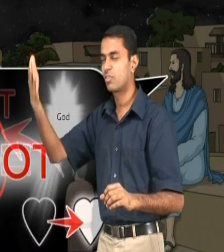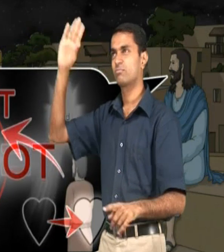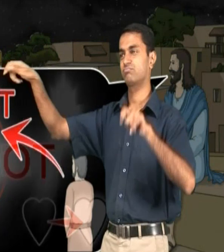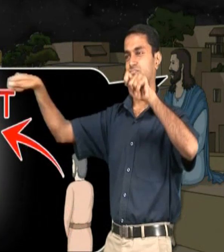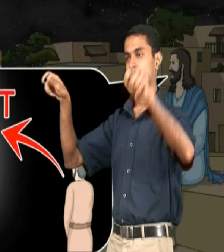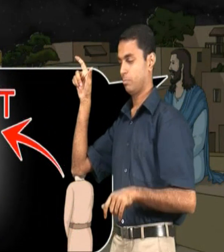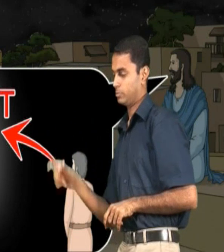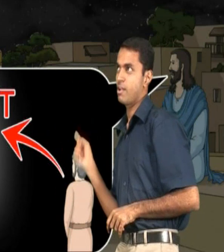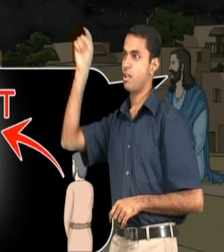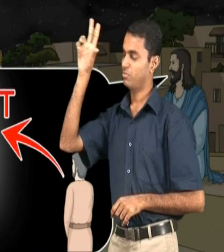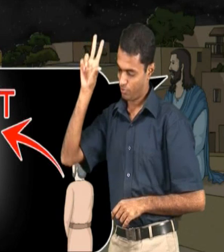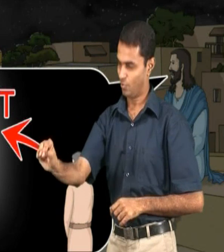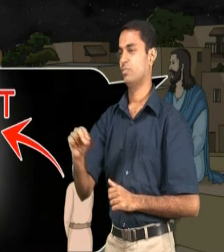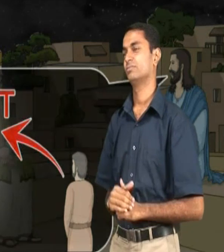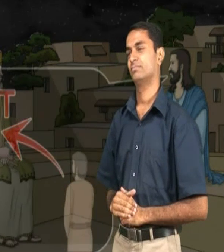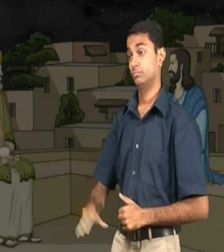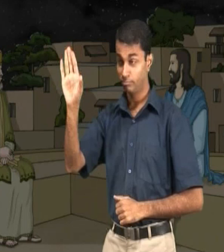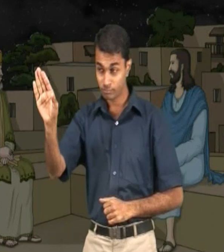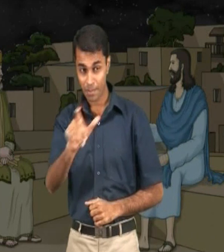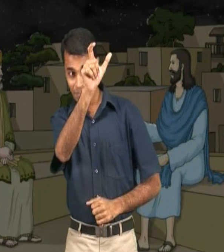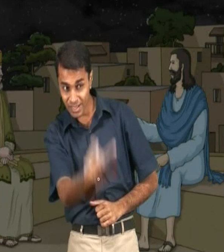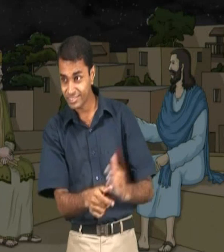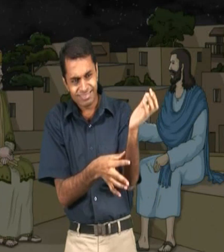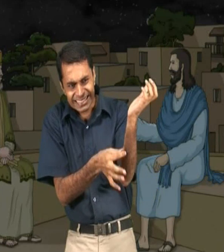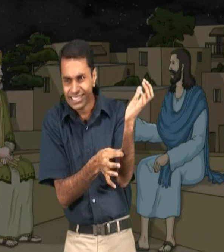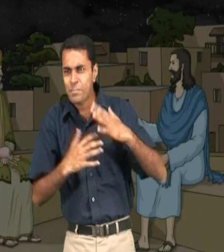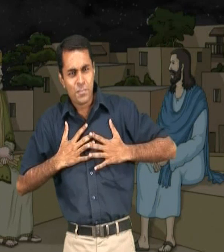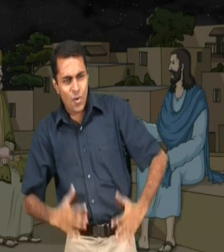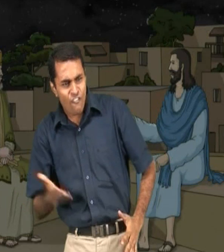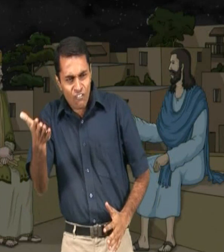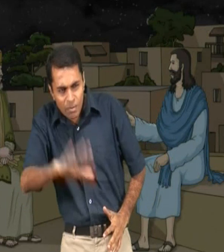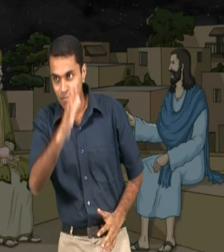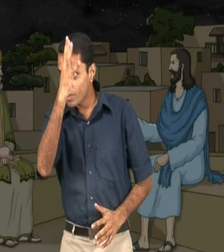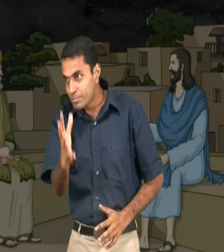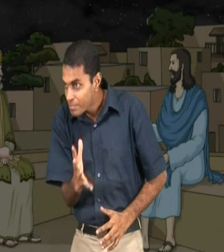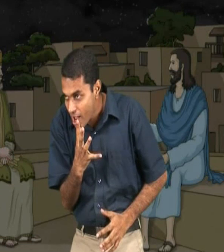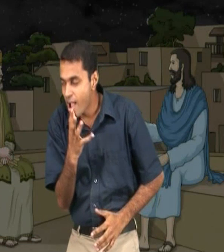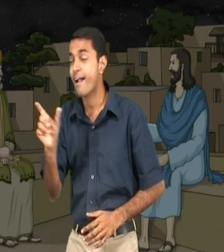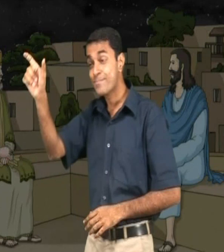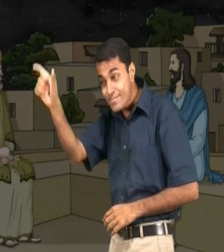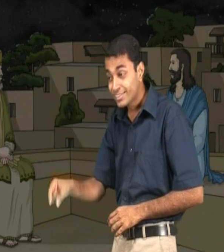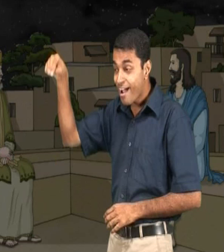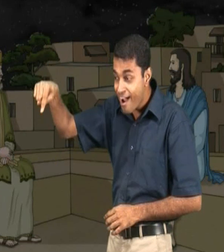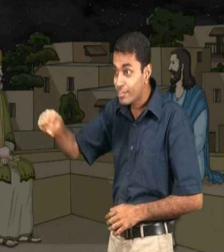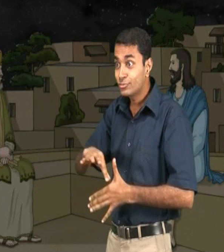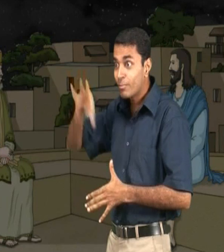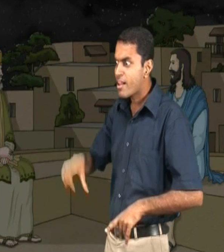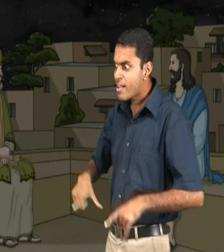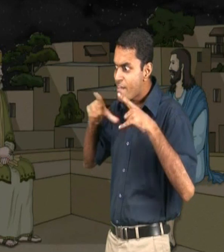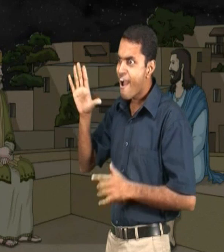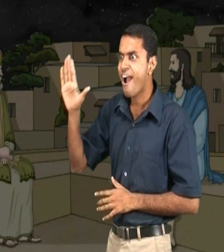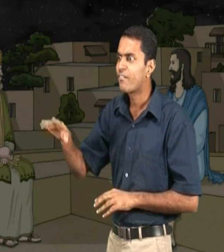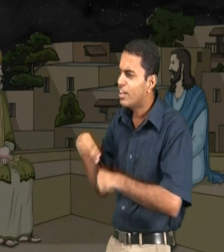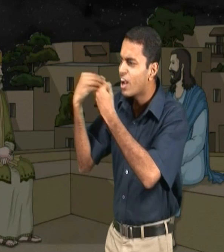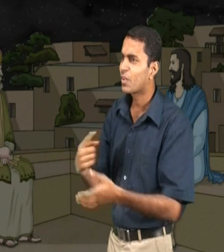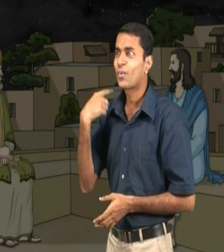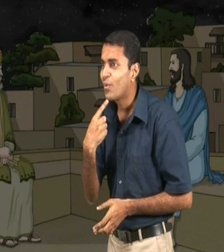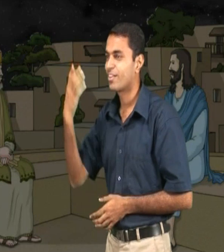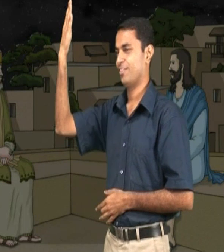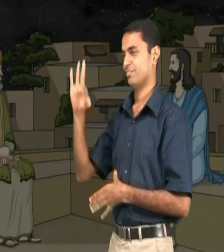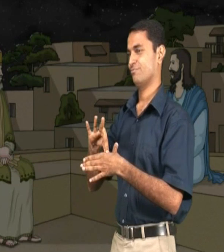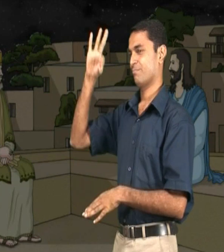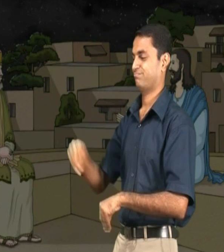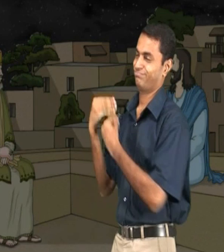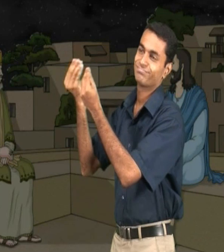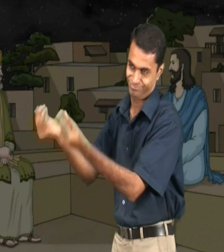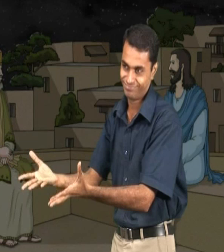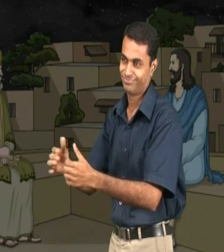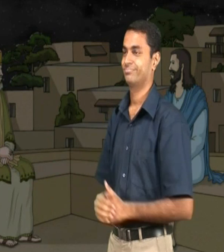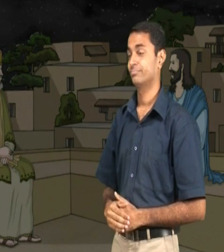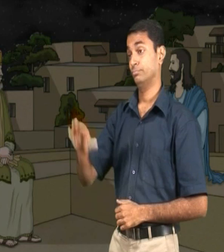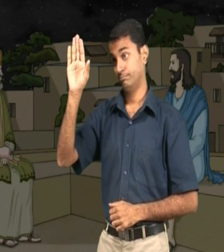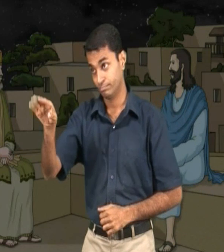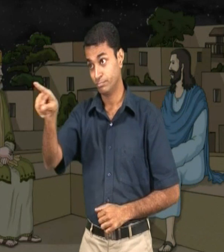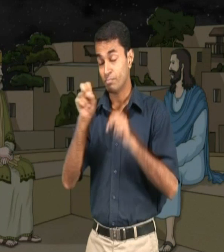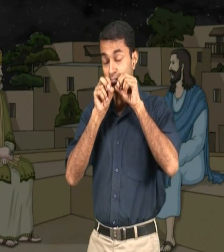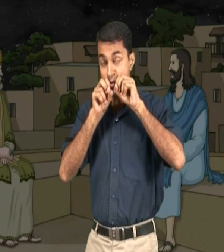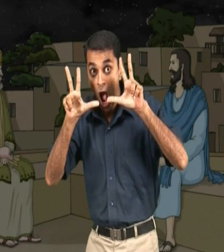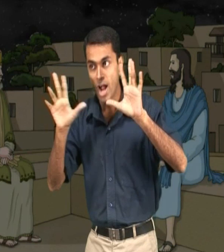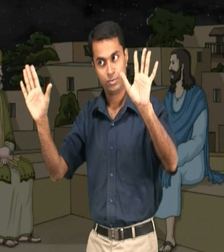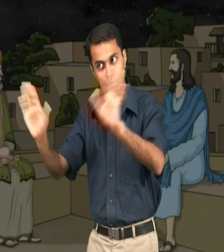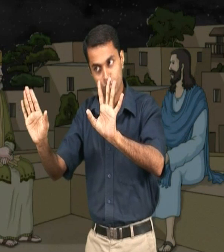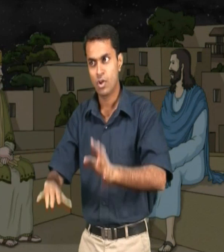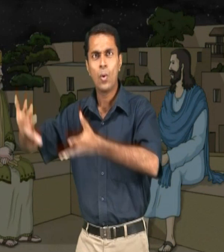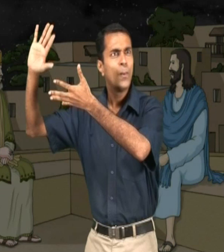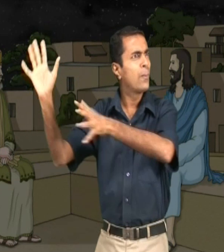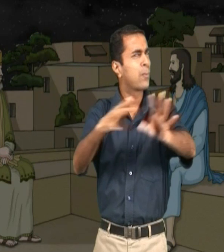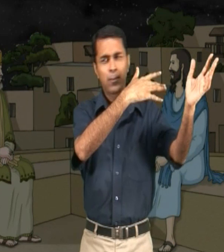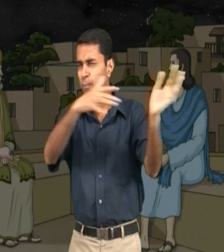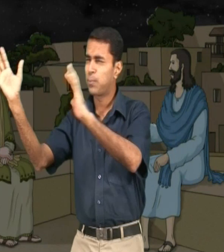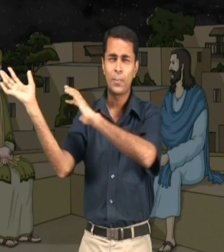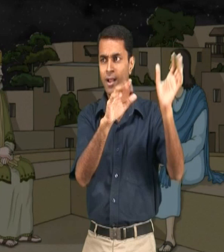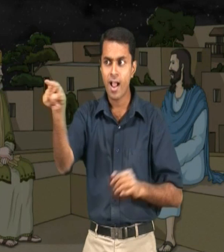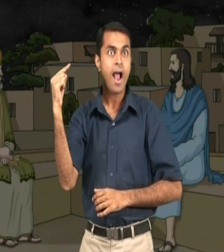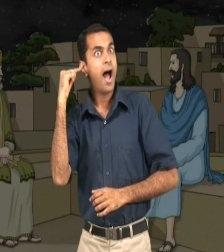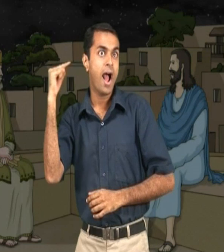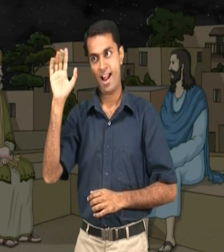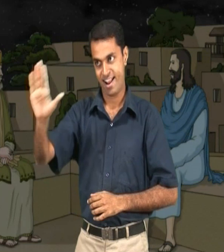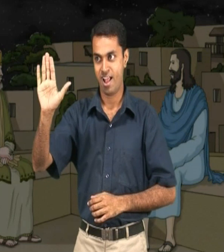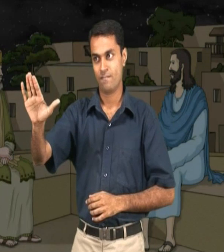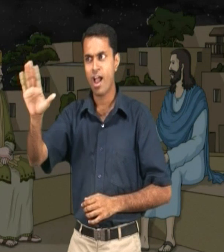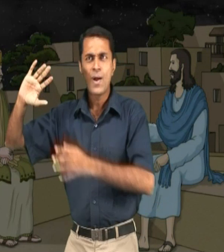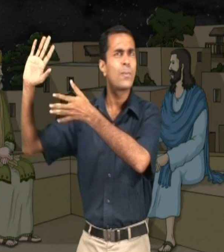Flesh is born of flesh, but spirit is born of the Spirit. Do not be amazed that I said, ‘You must be born again.’